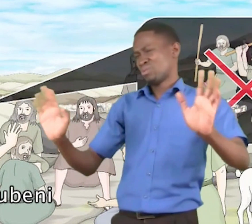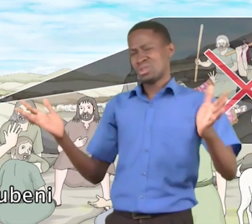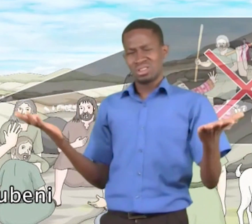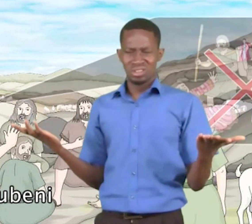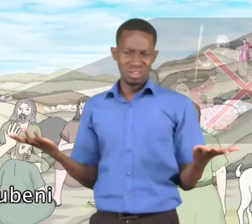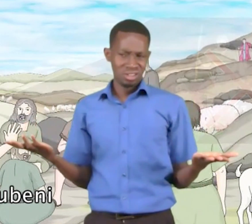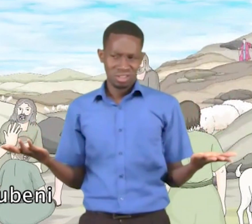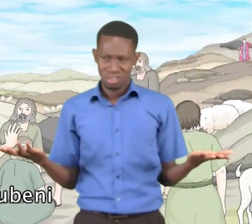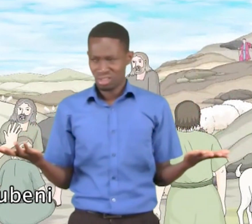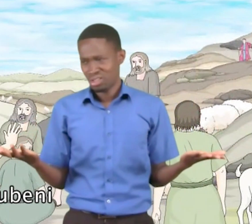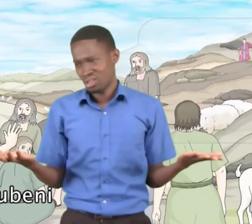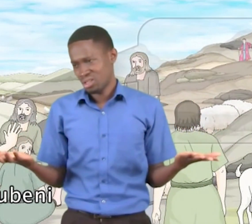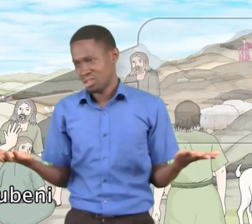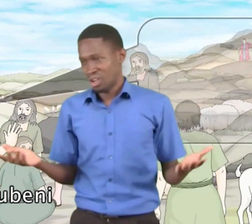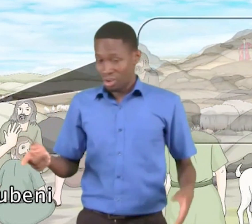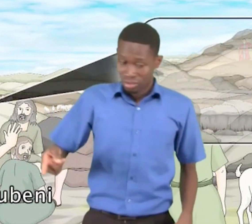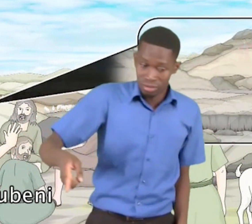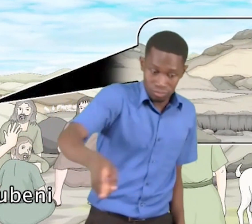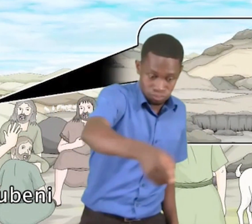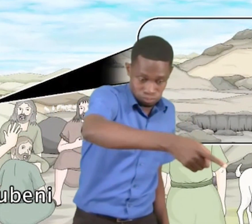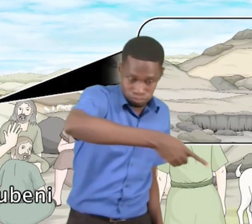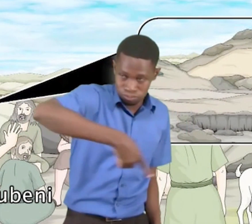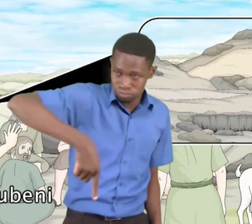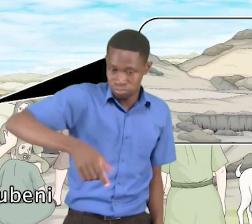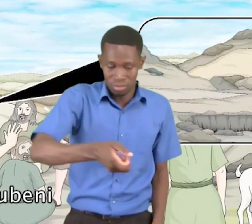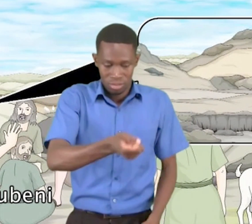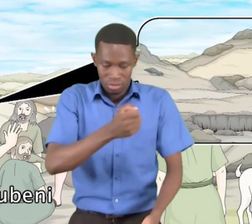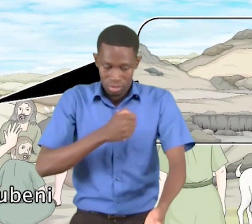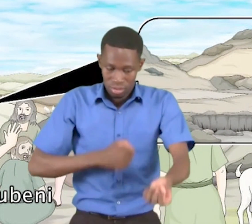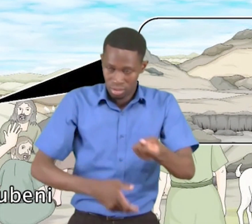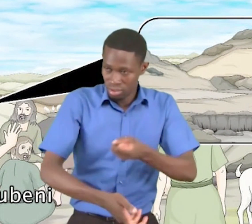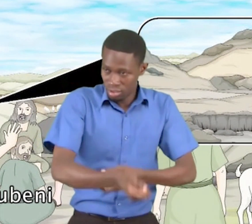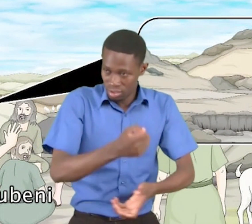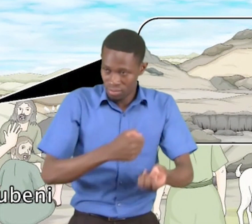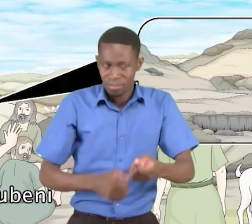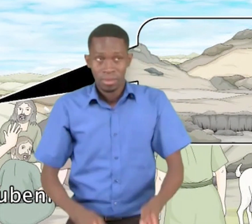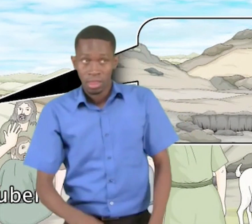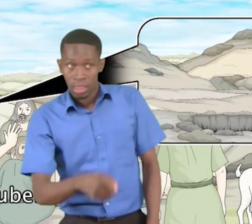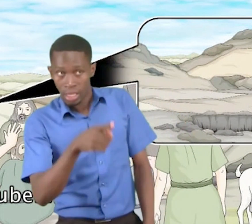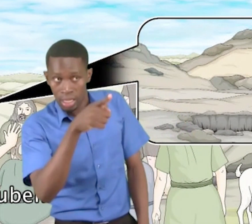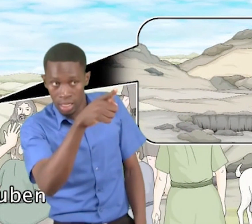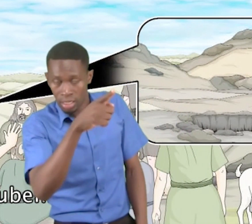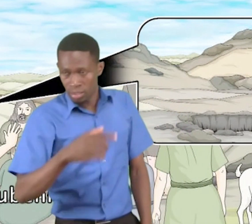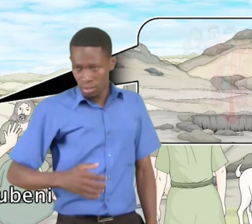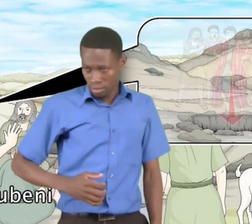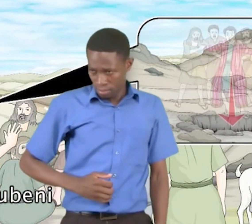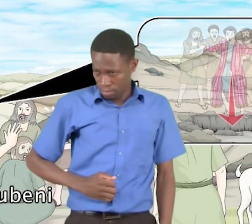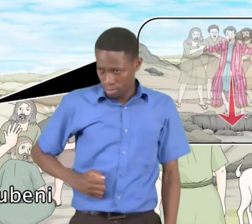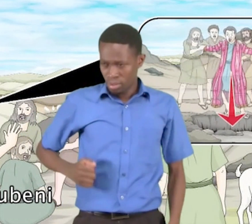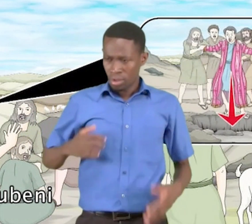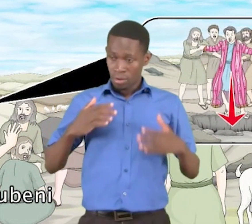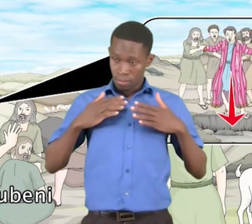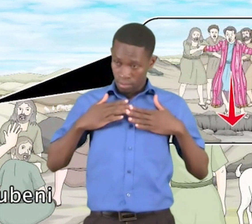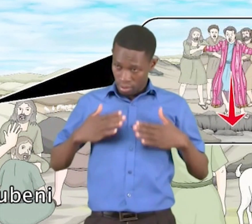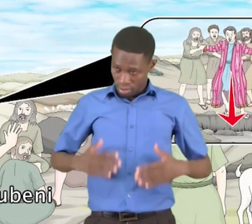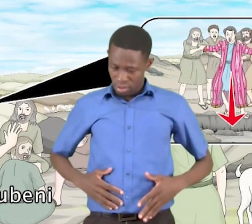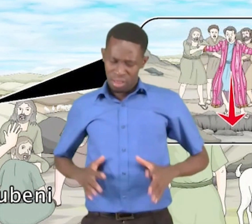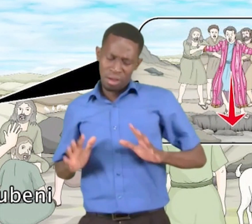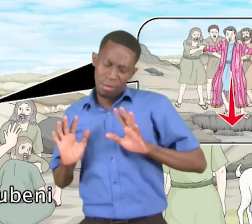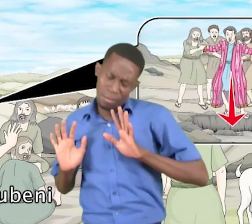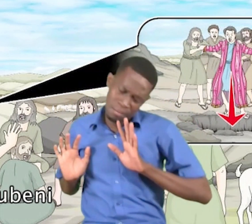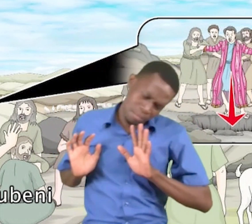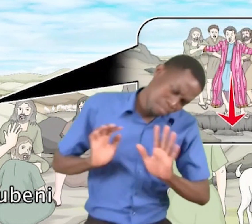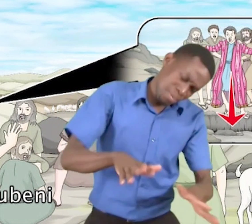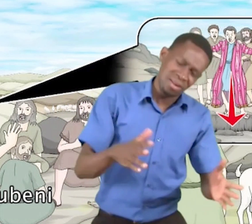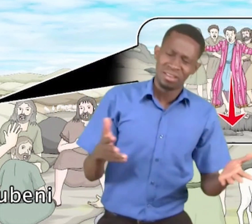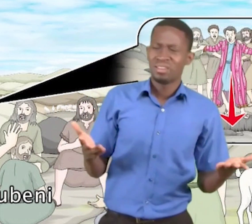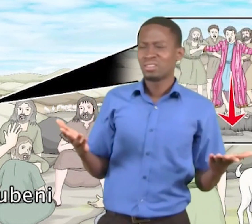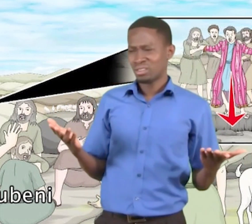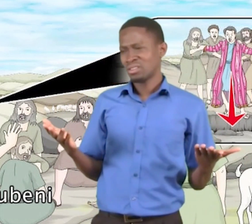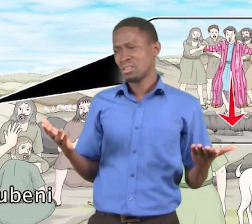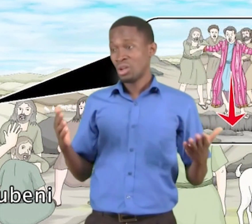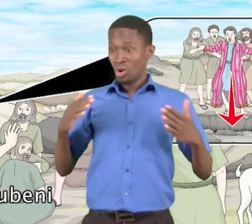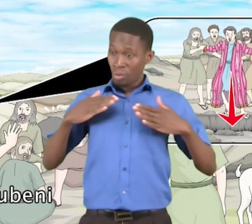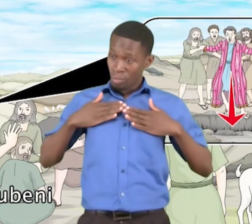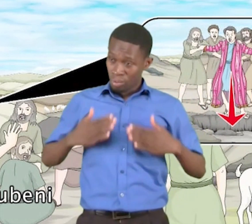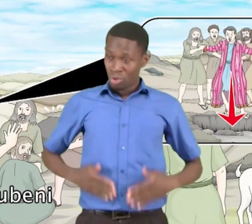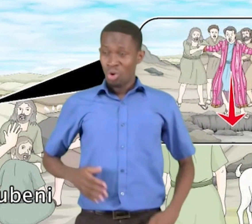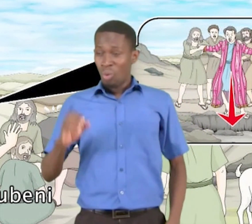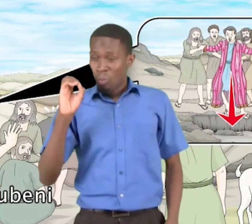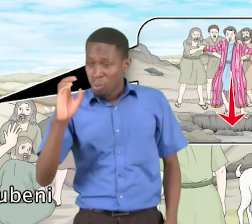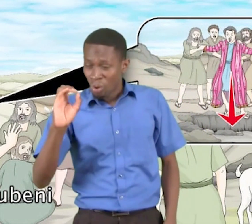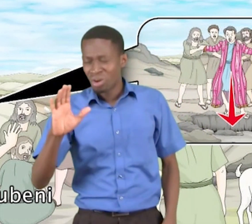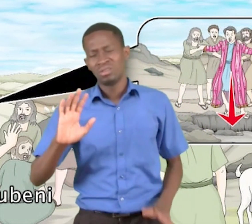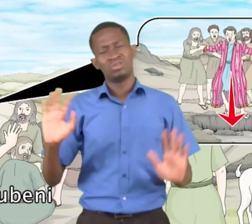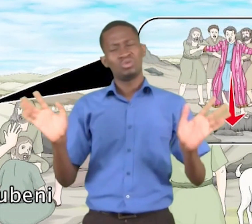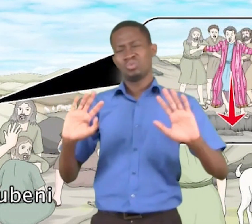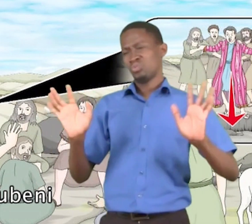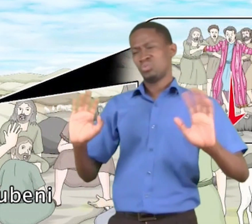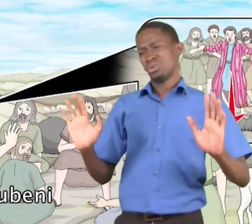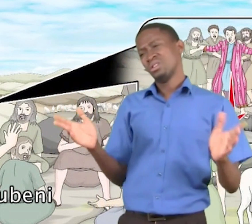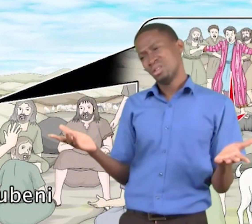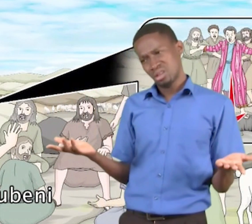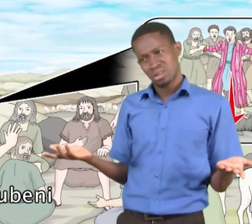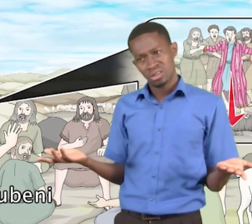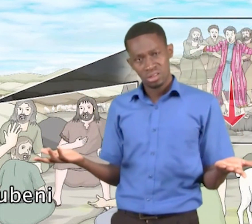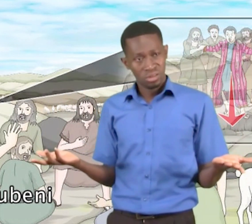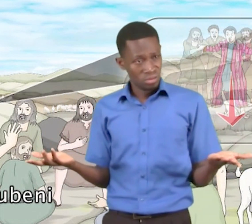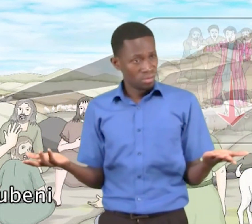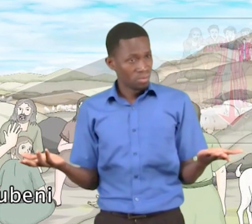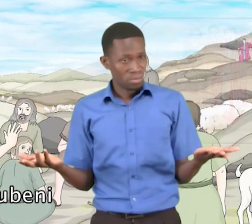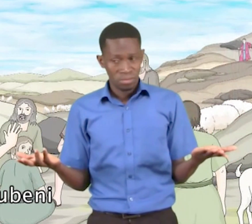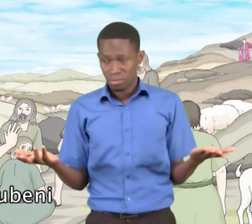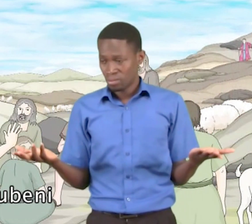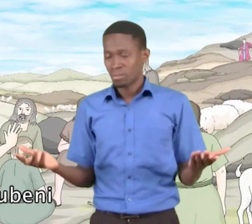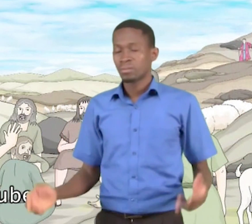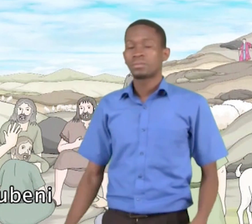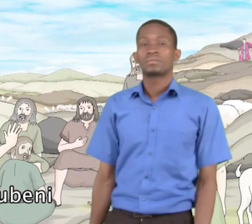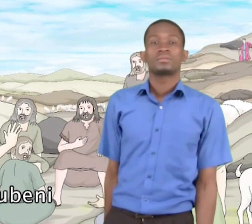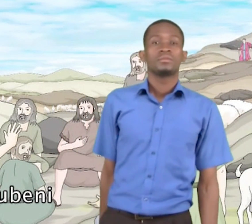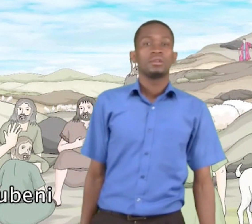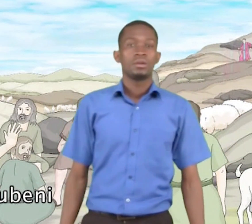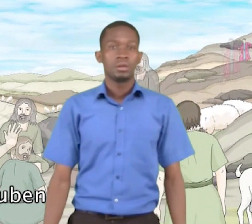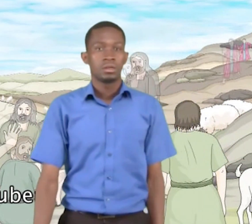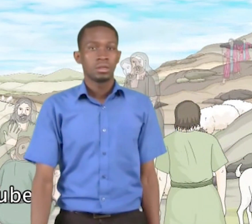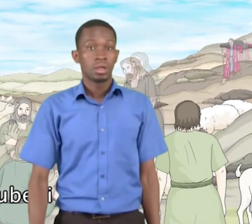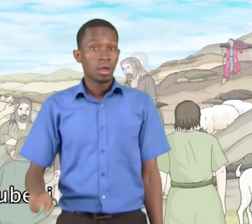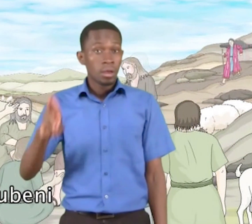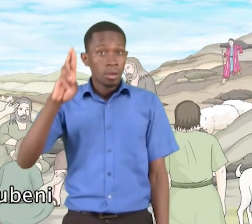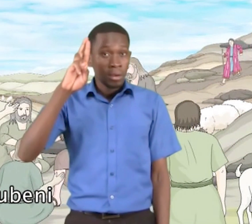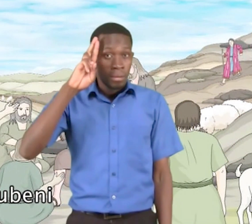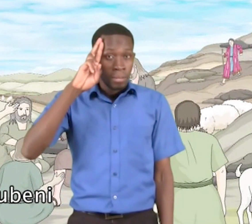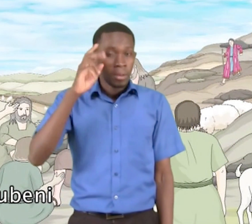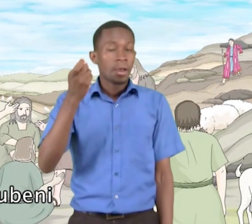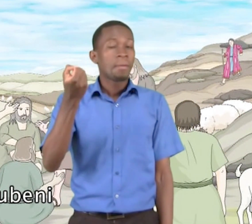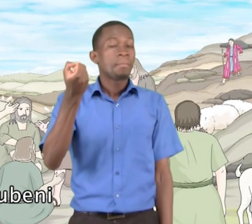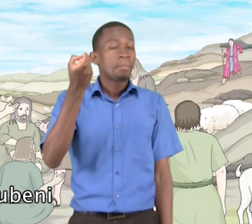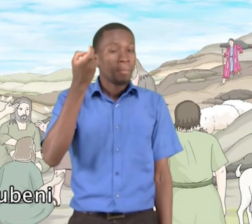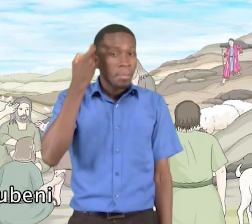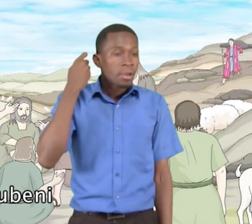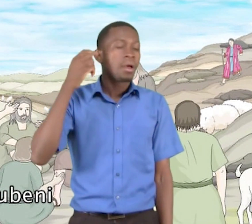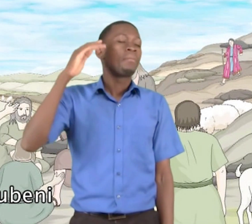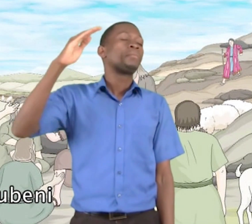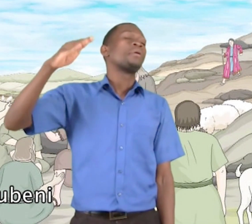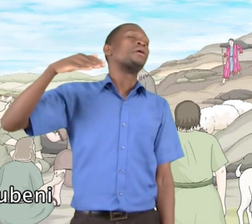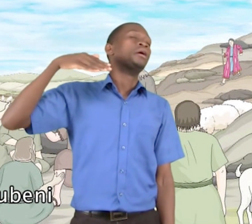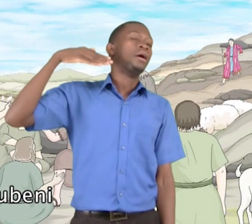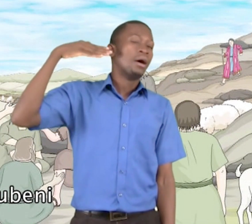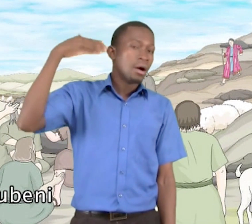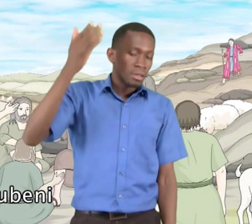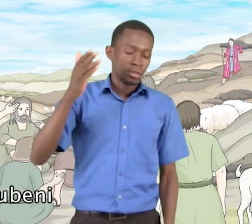Throw him into this pit in the wilderness, but do not lay a hand on him.”